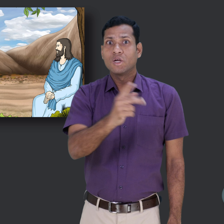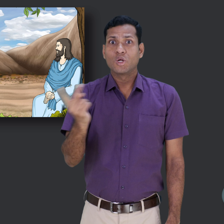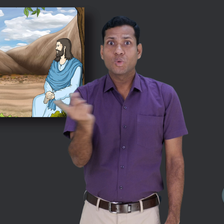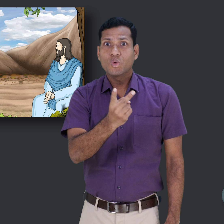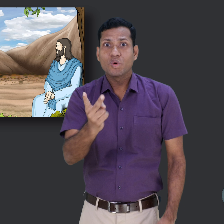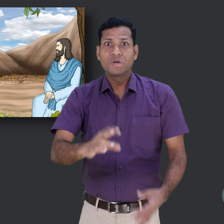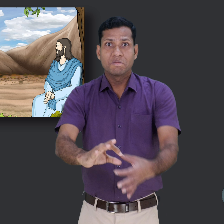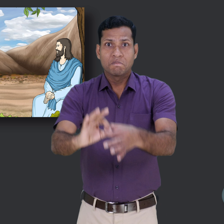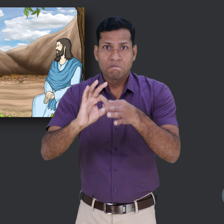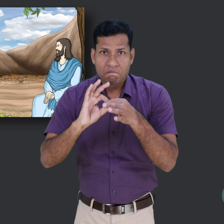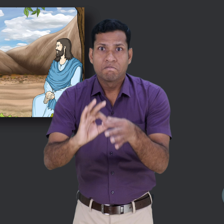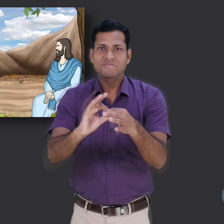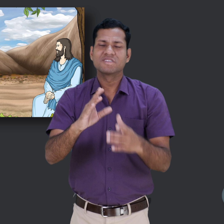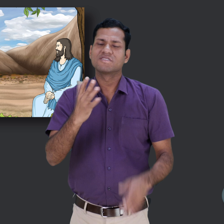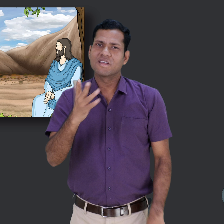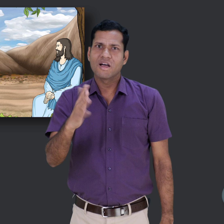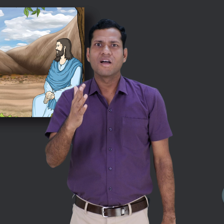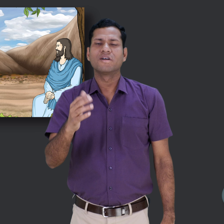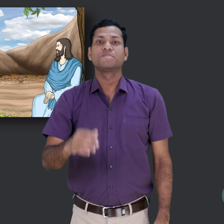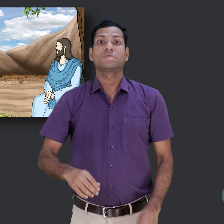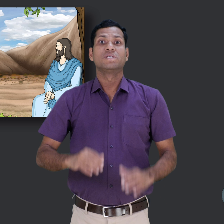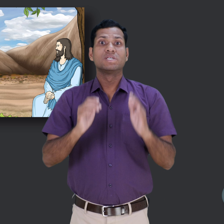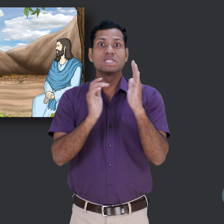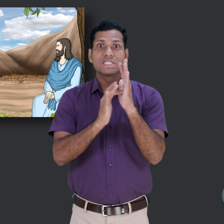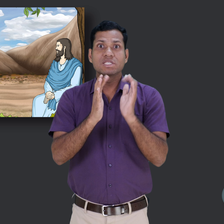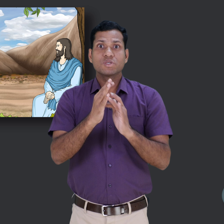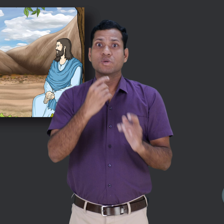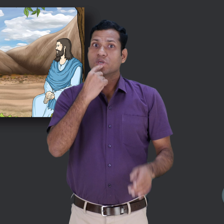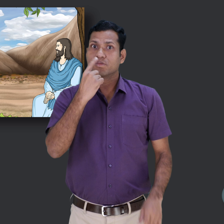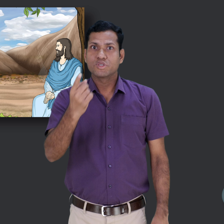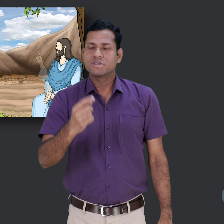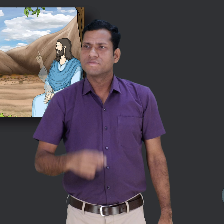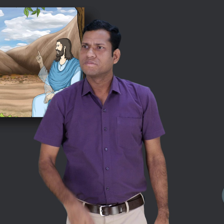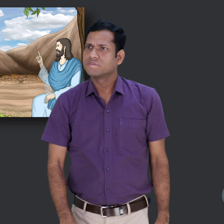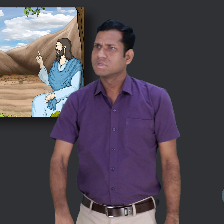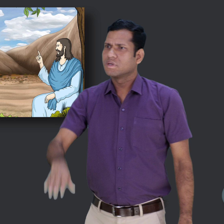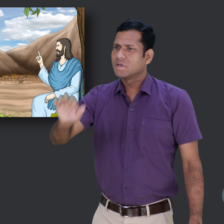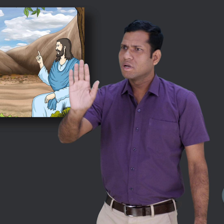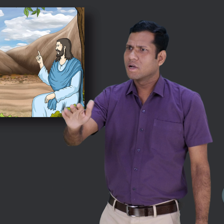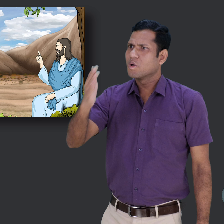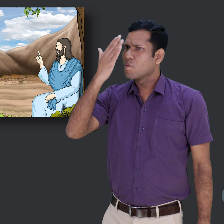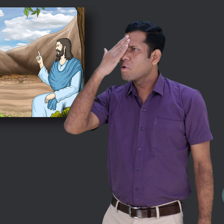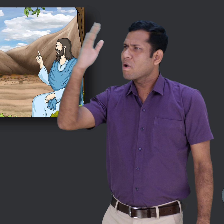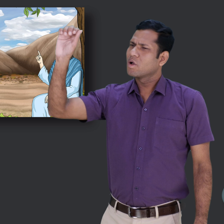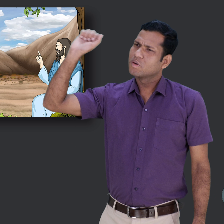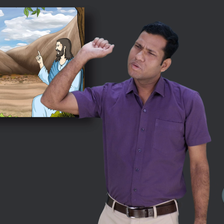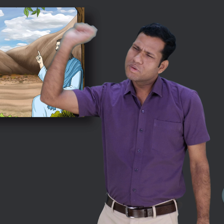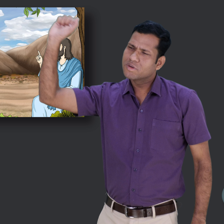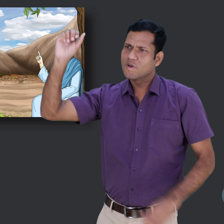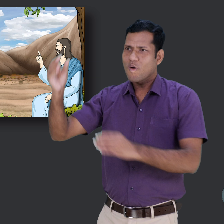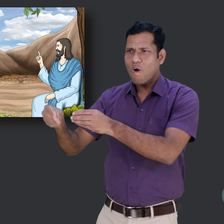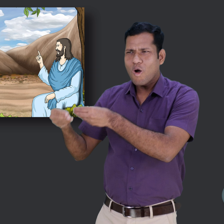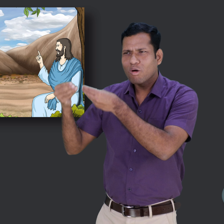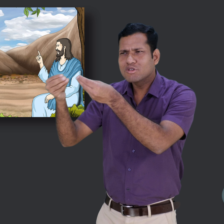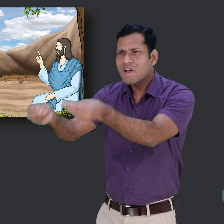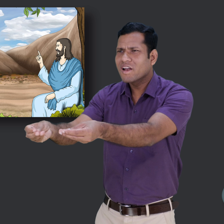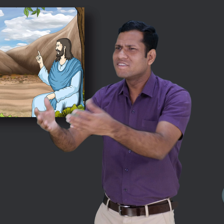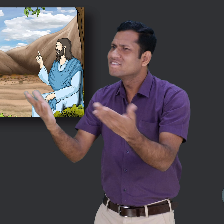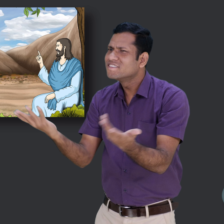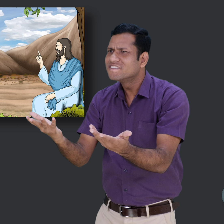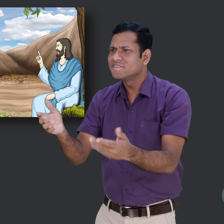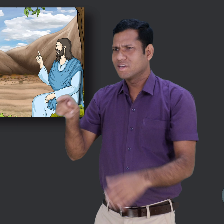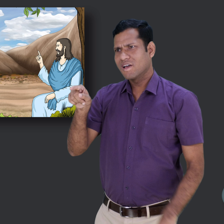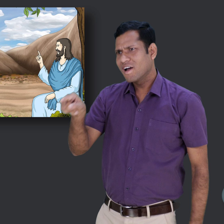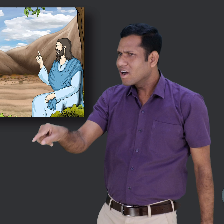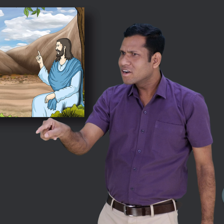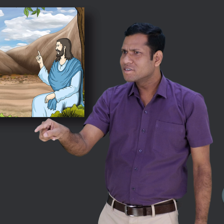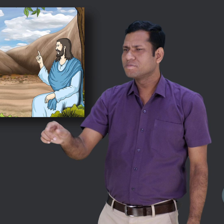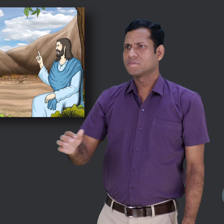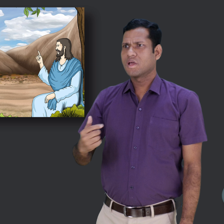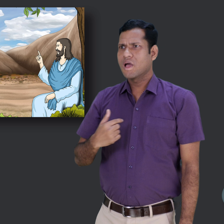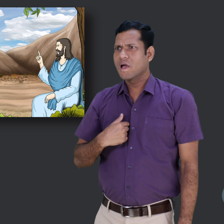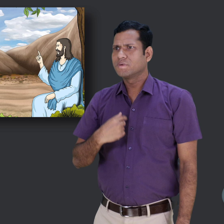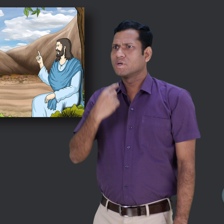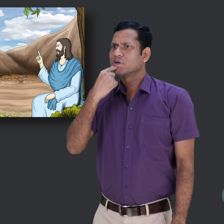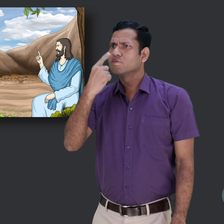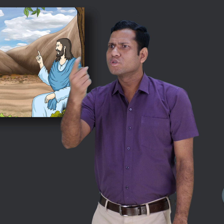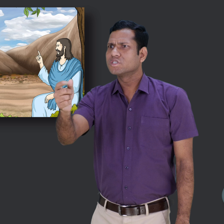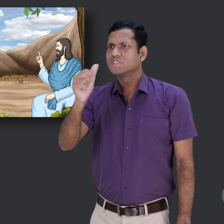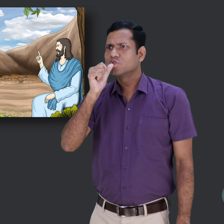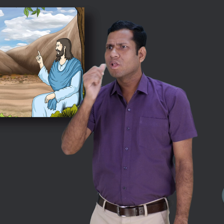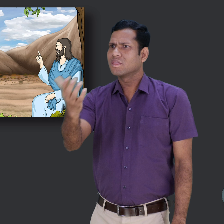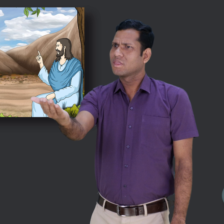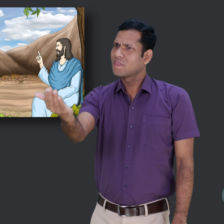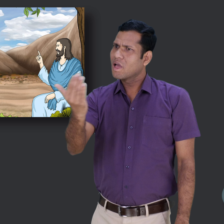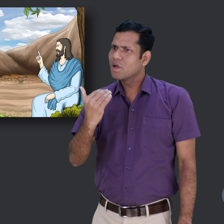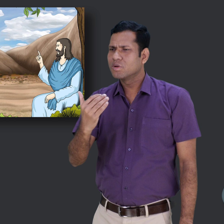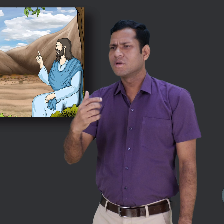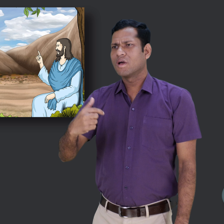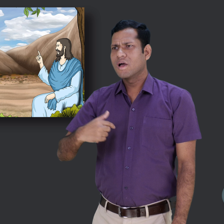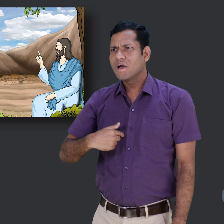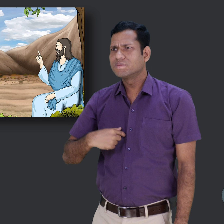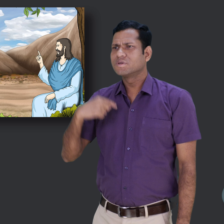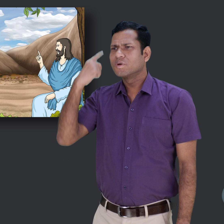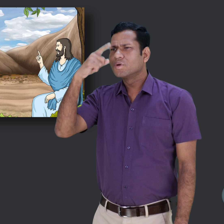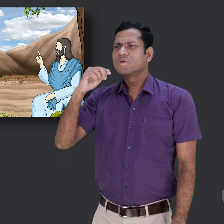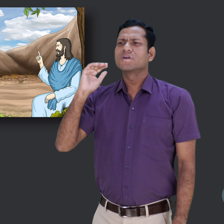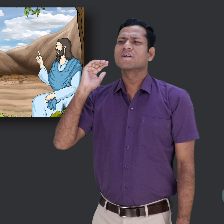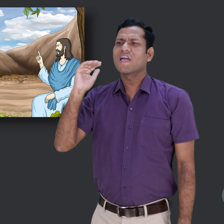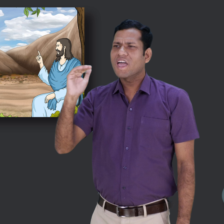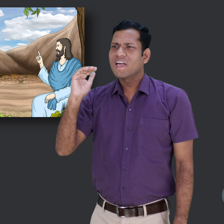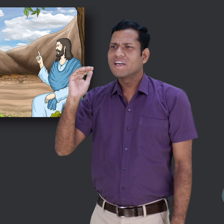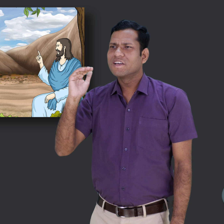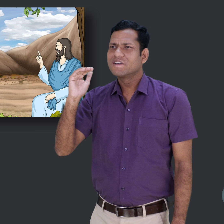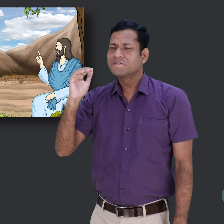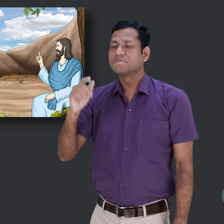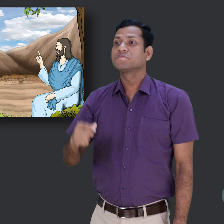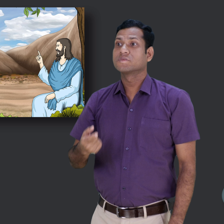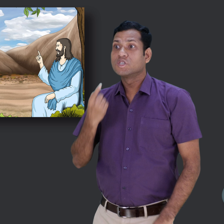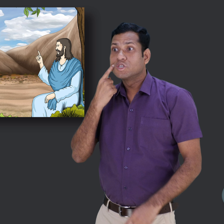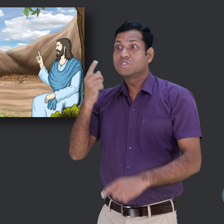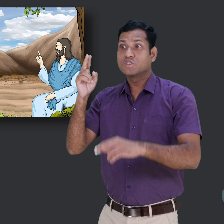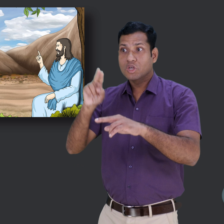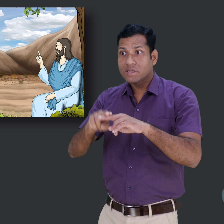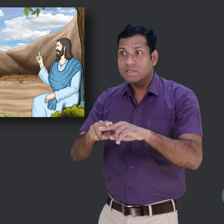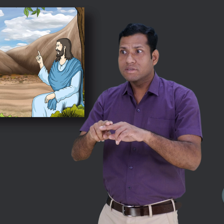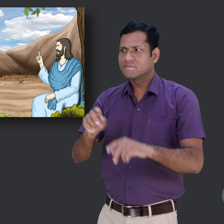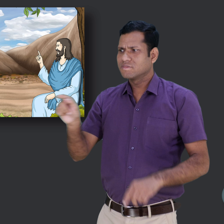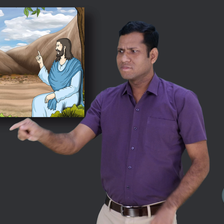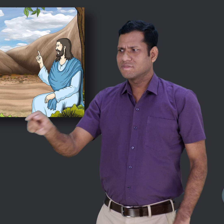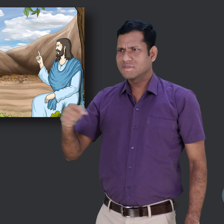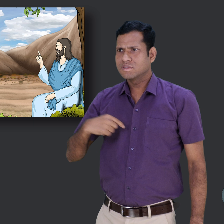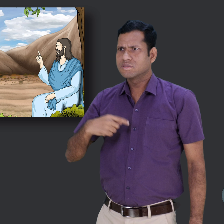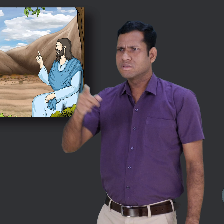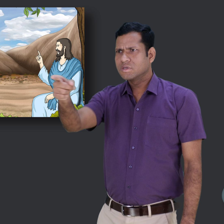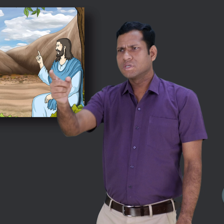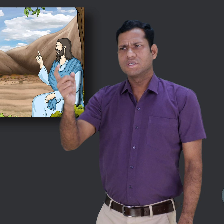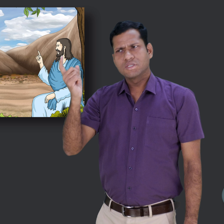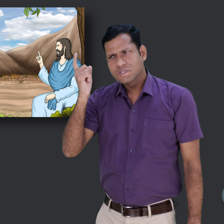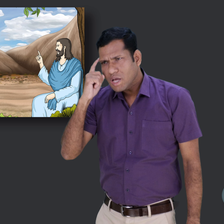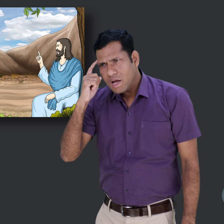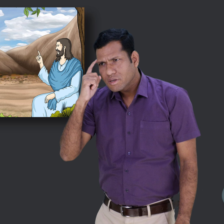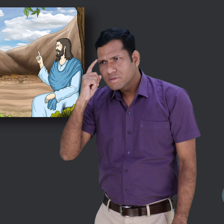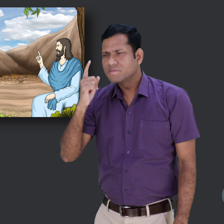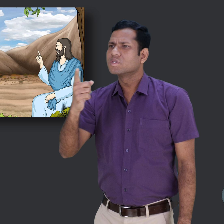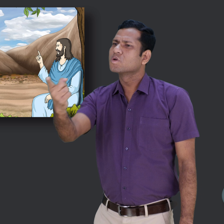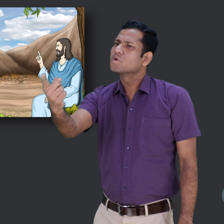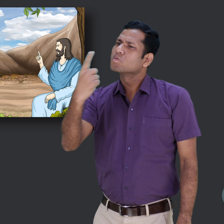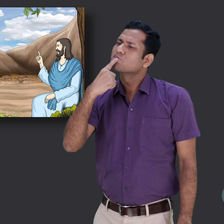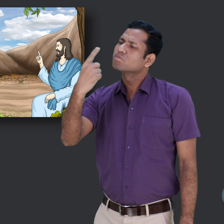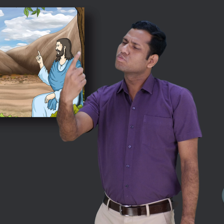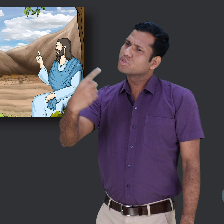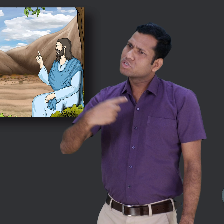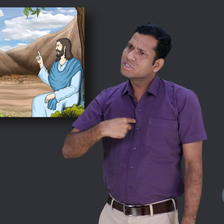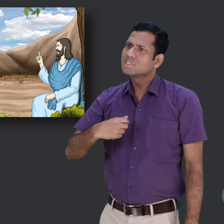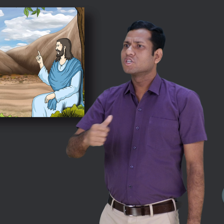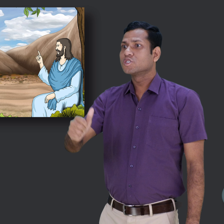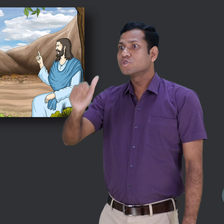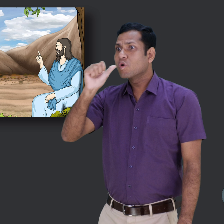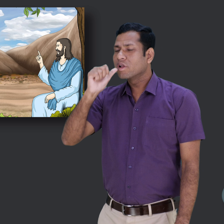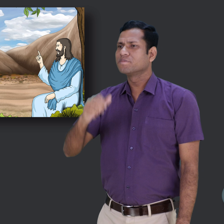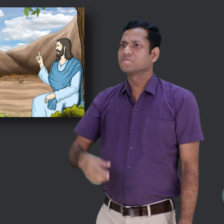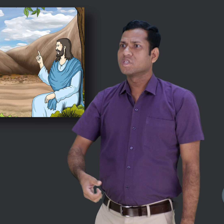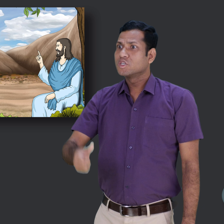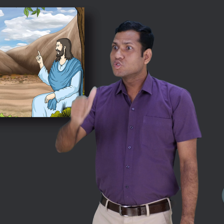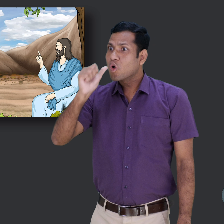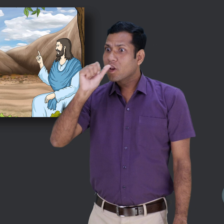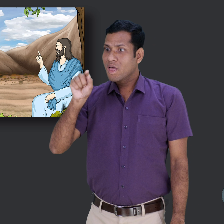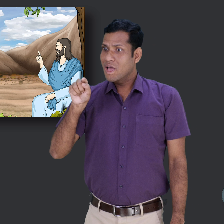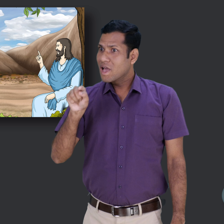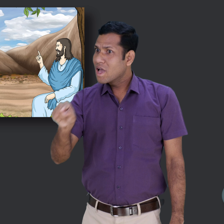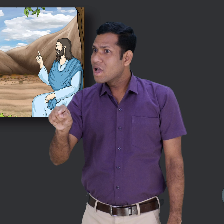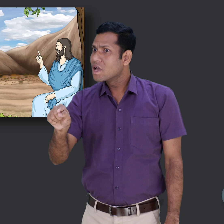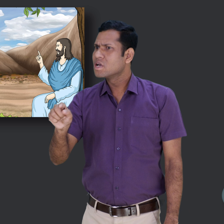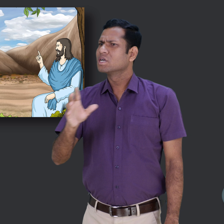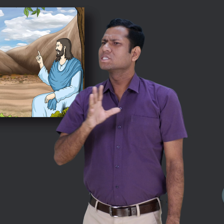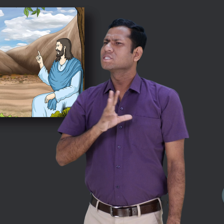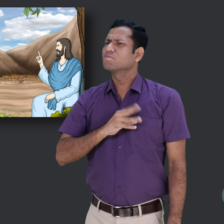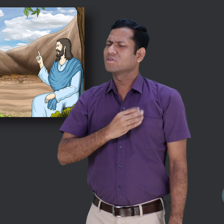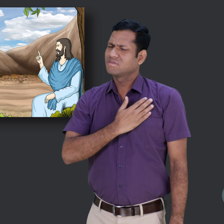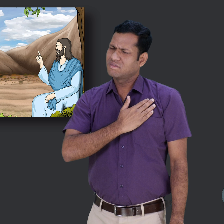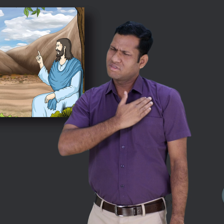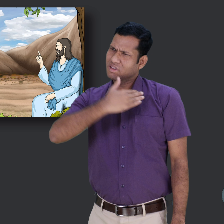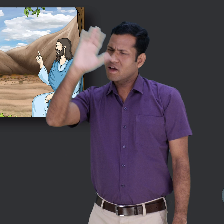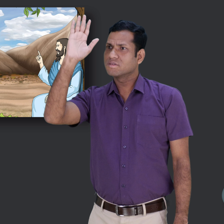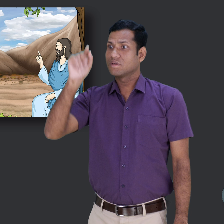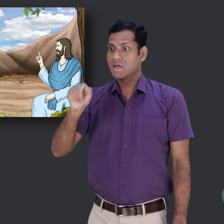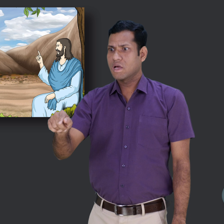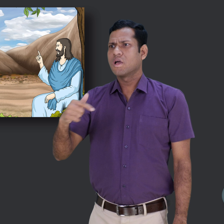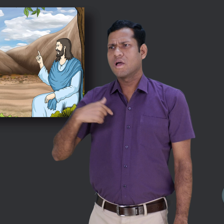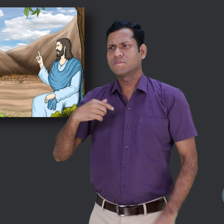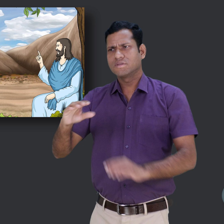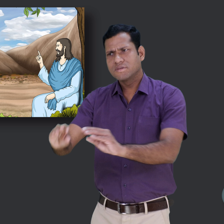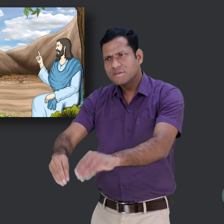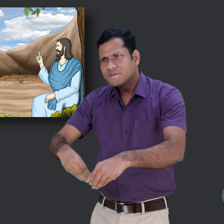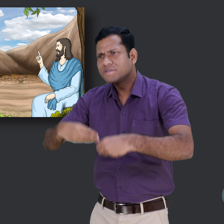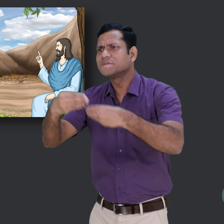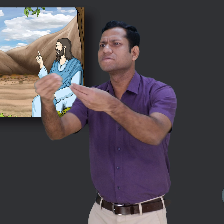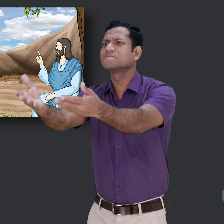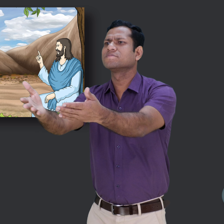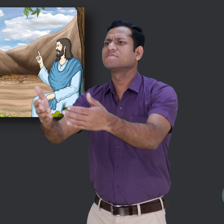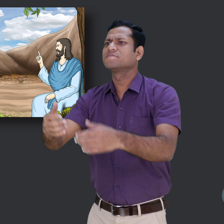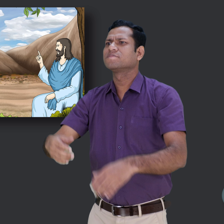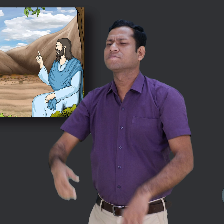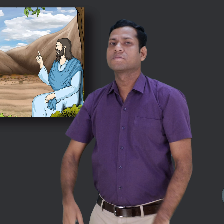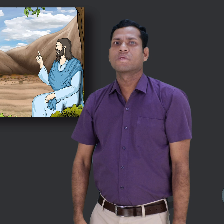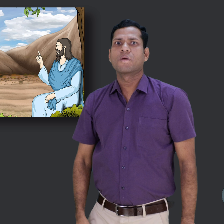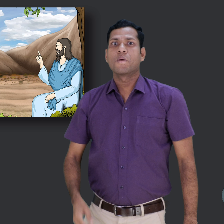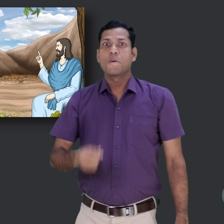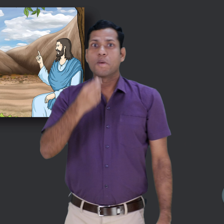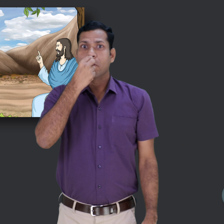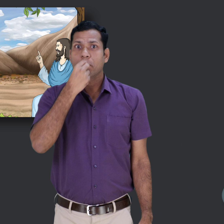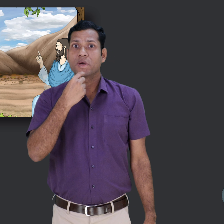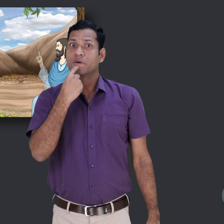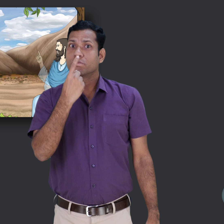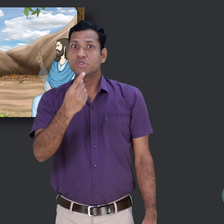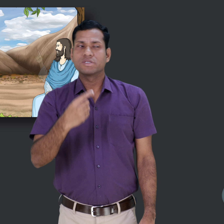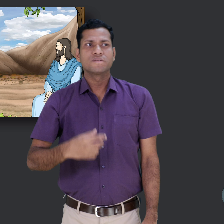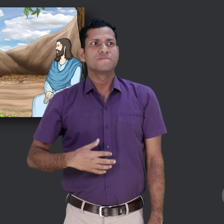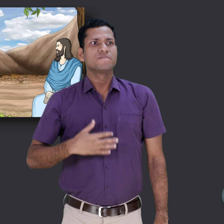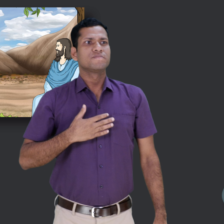(For Jews do not associate with Samaritans.) Jesus answered, “If you knew the gift of God and who is asking you for a drink, you would have asked Him, and He would have given you living water.”